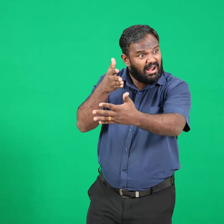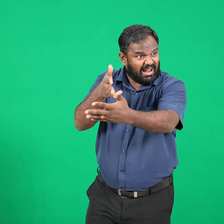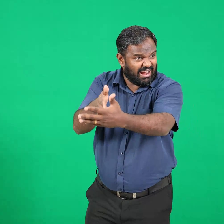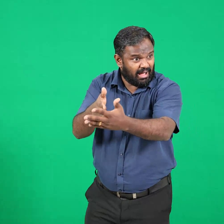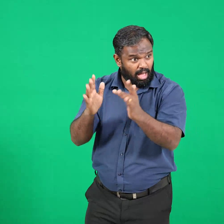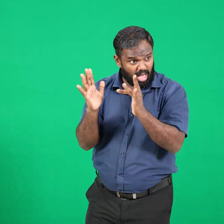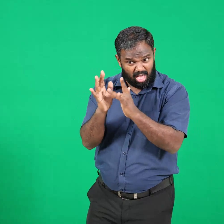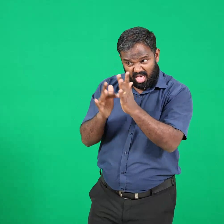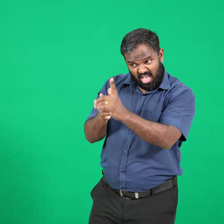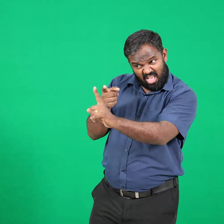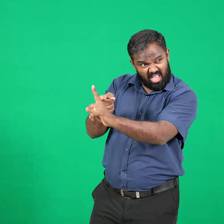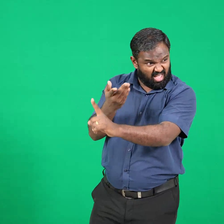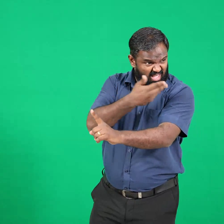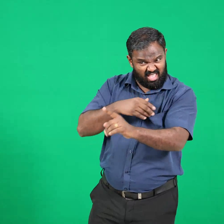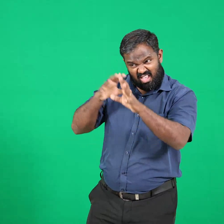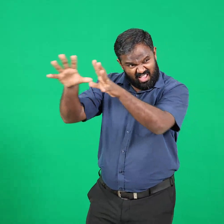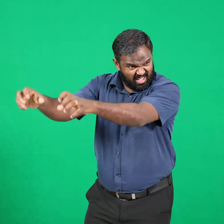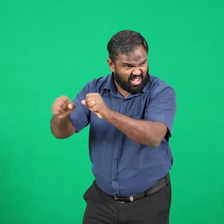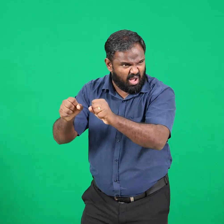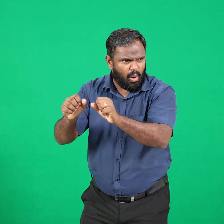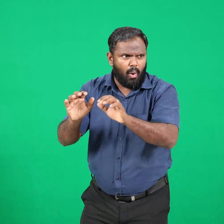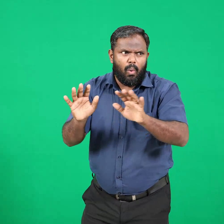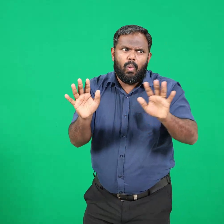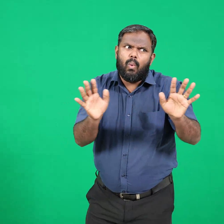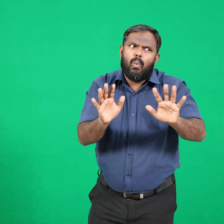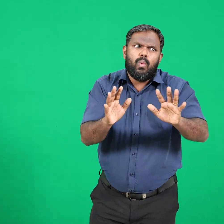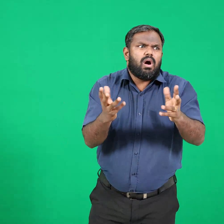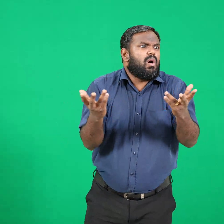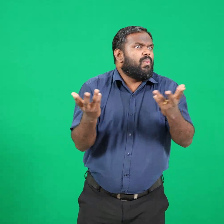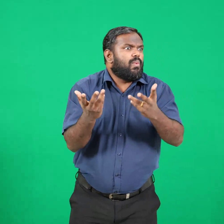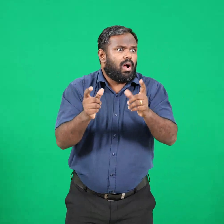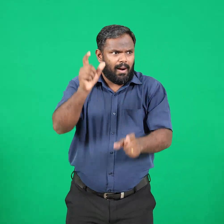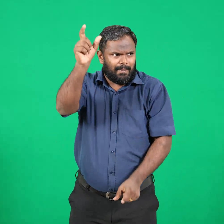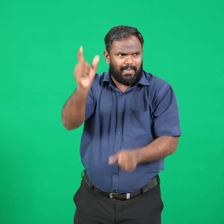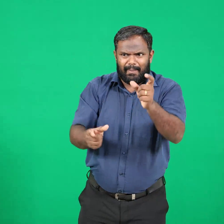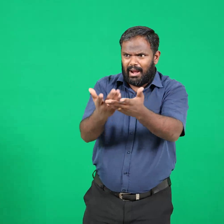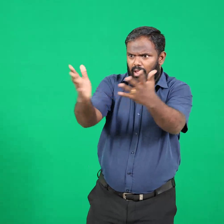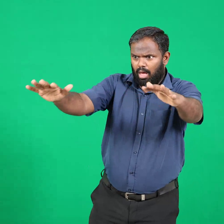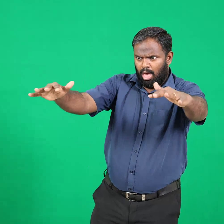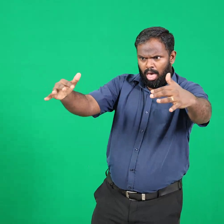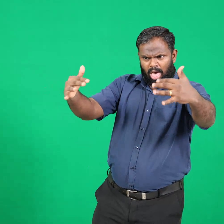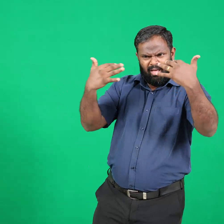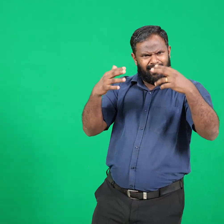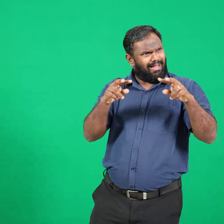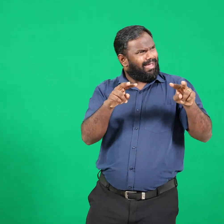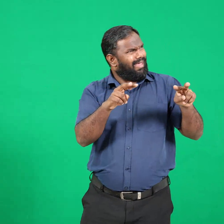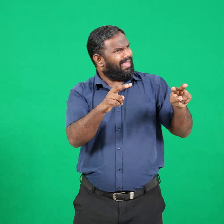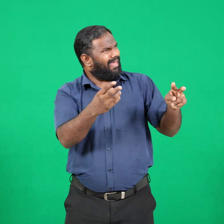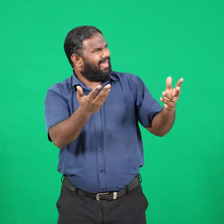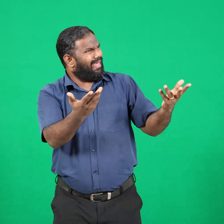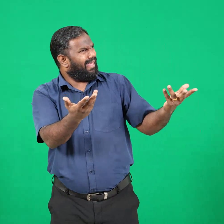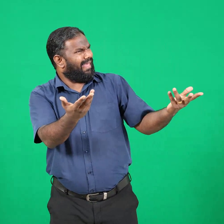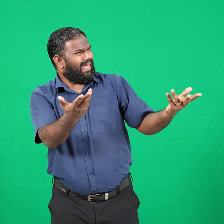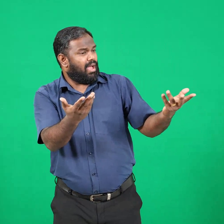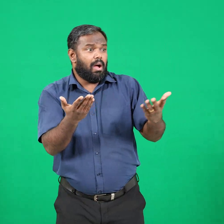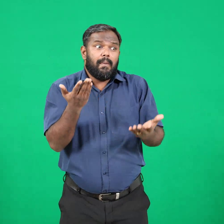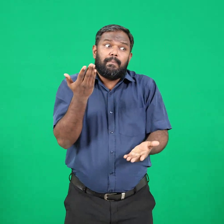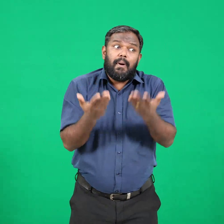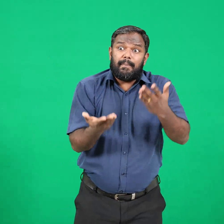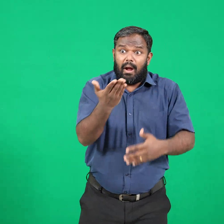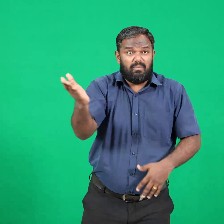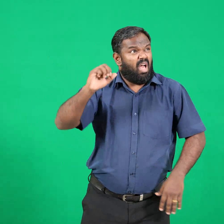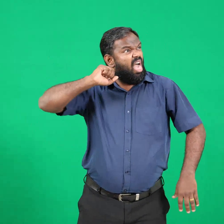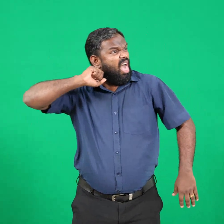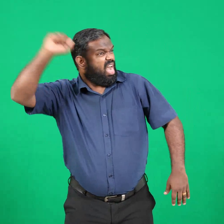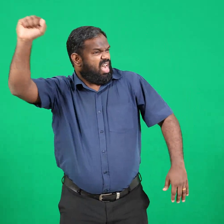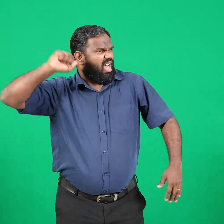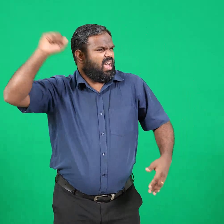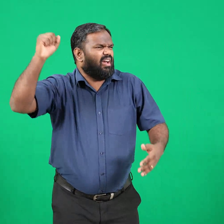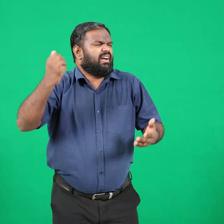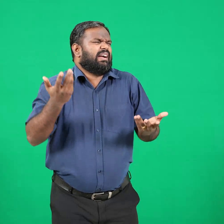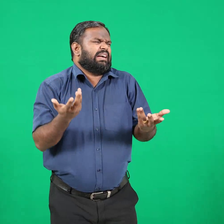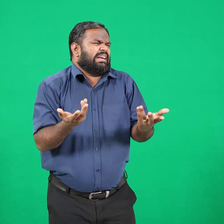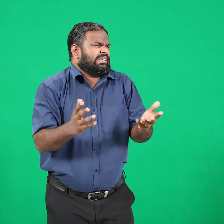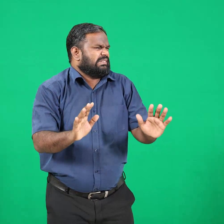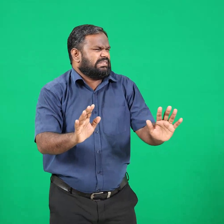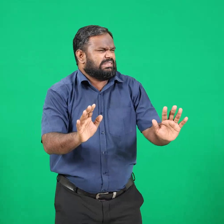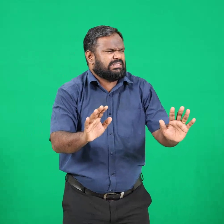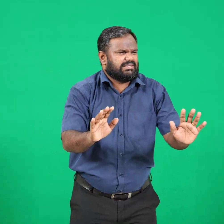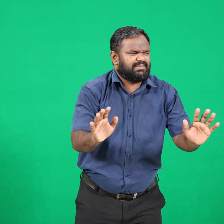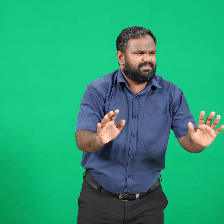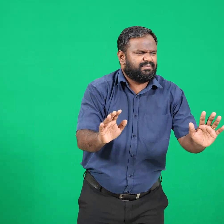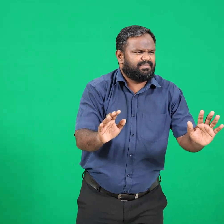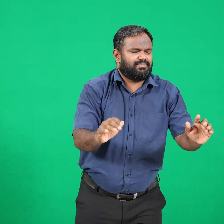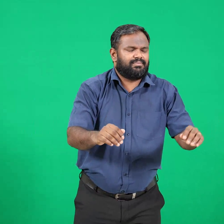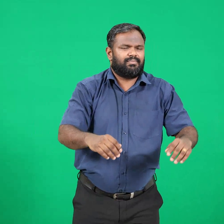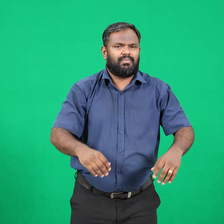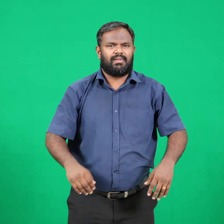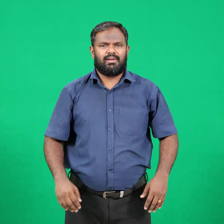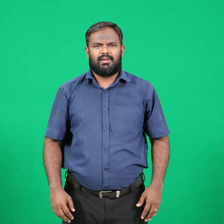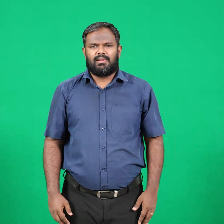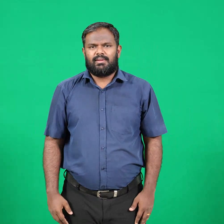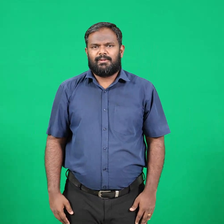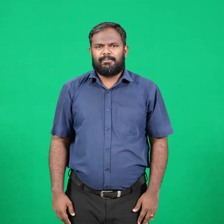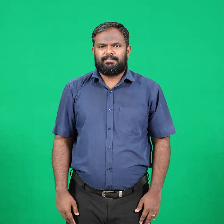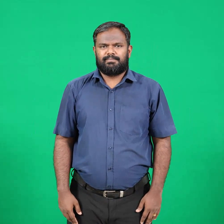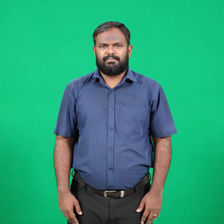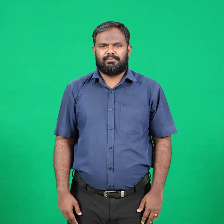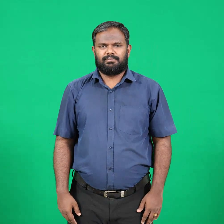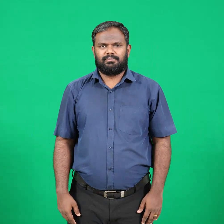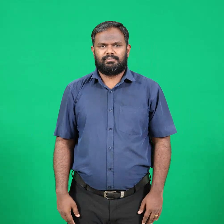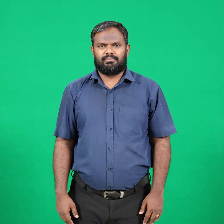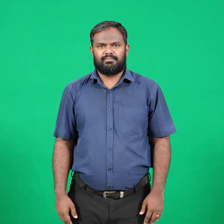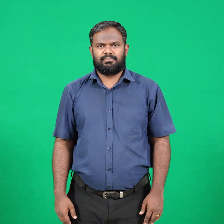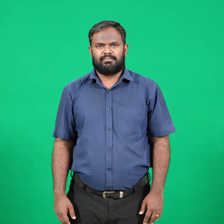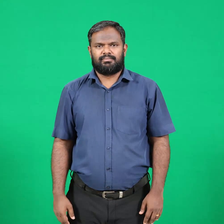"But not during the feast," they said, "or there may be a riot among the people."